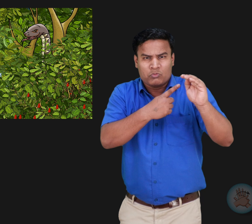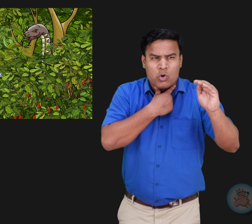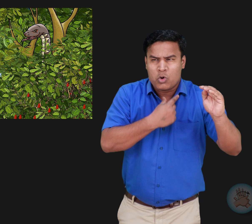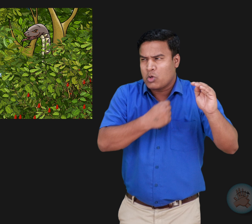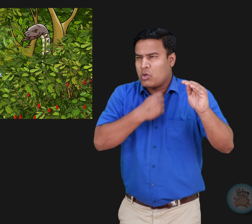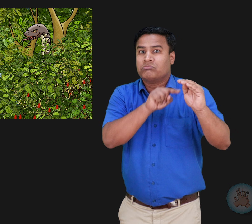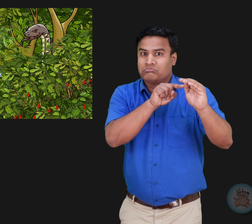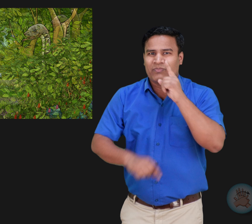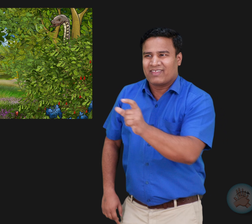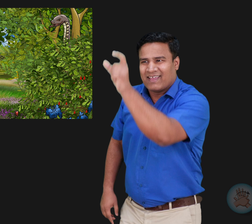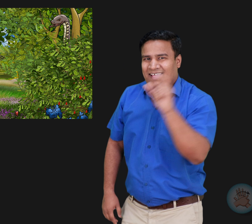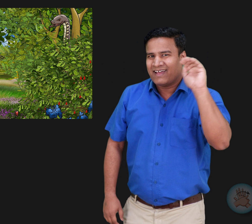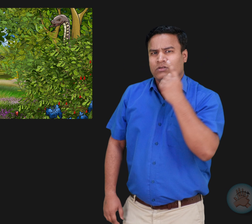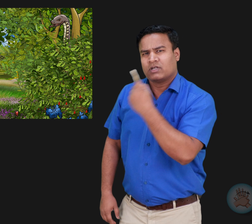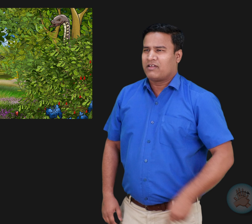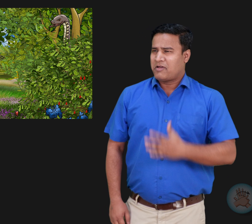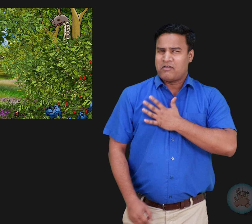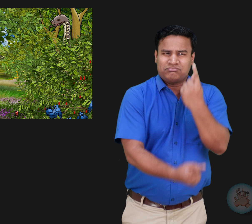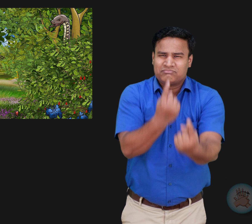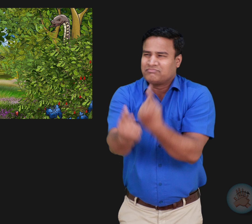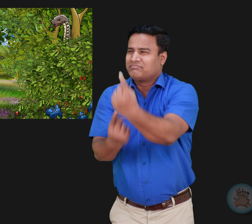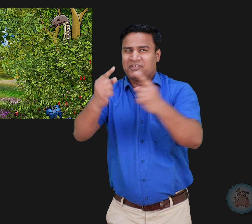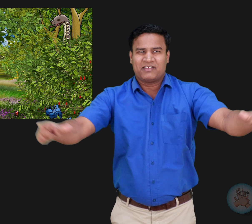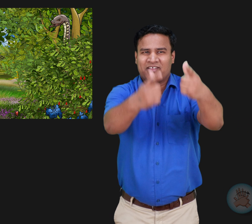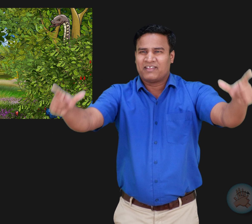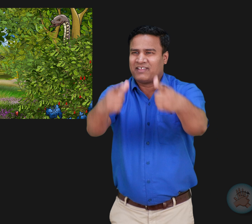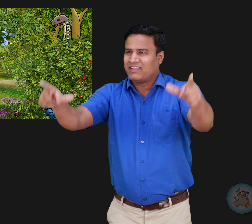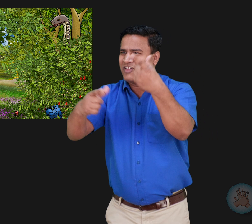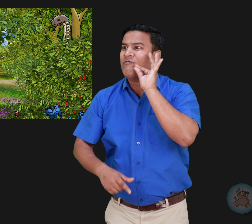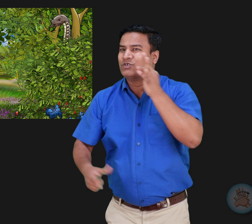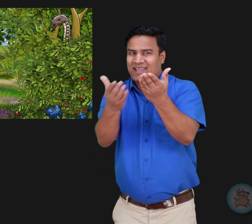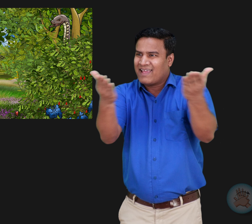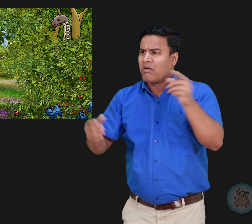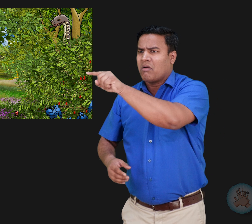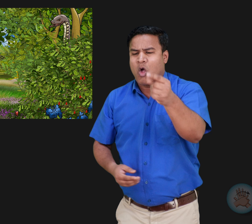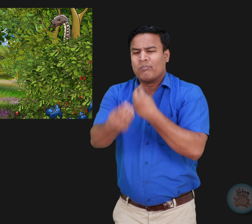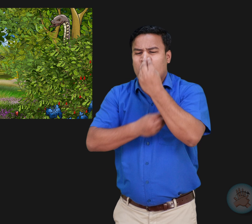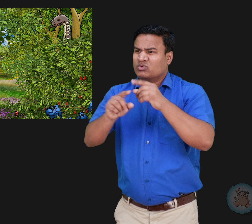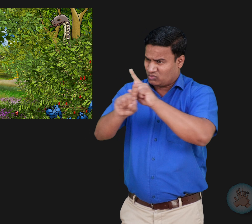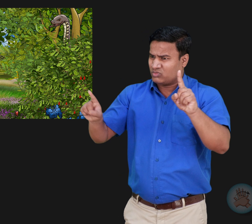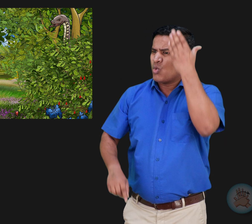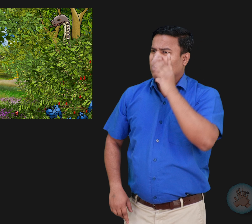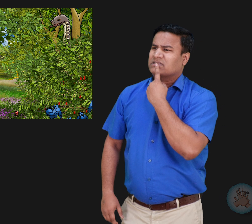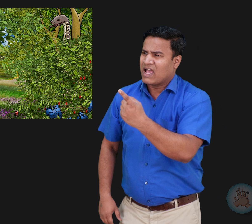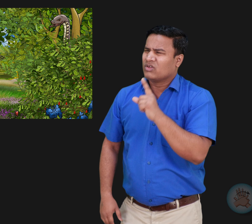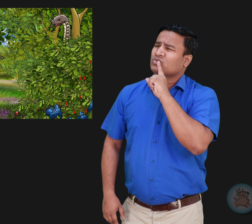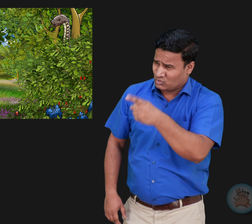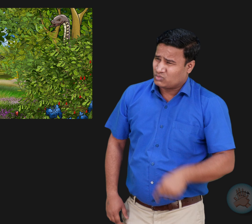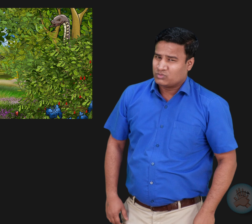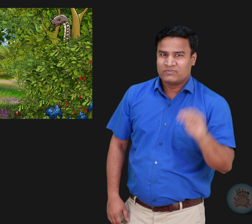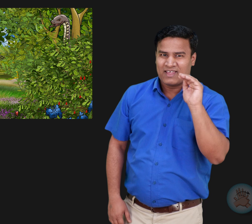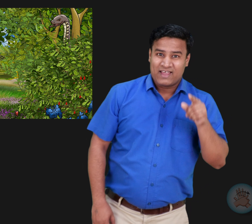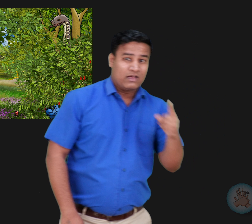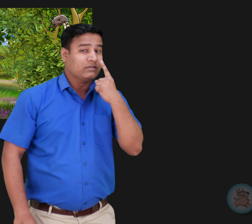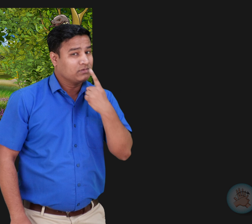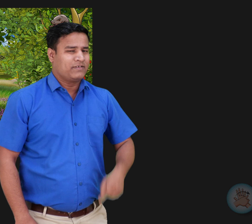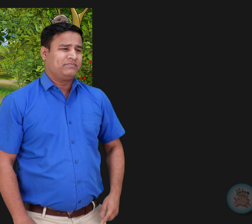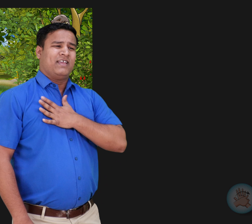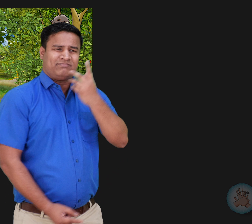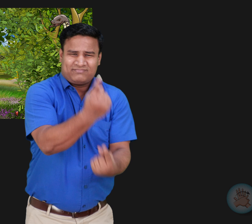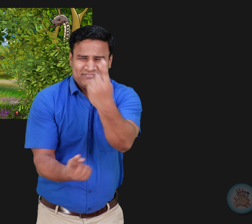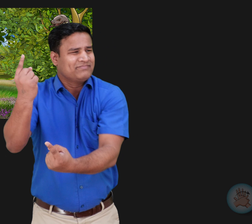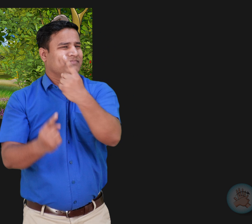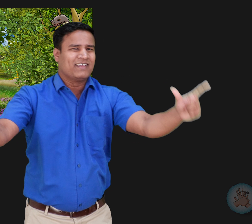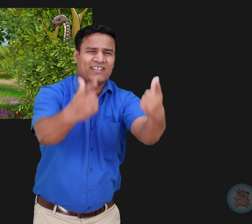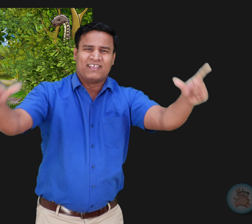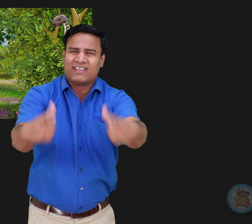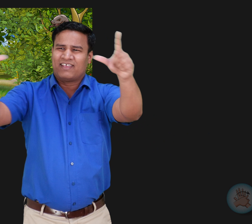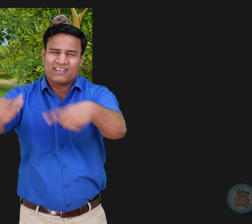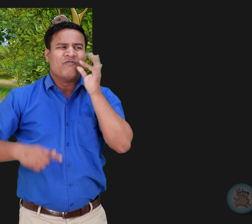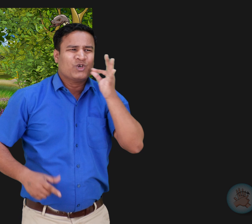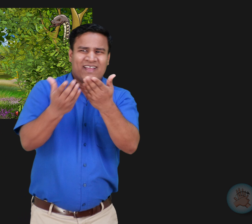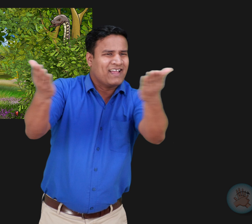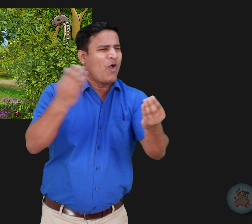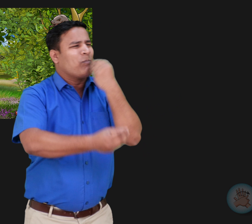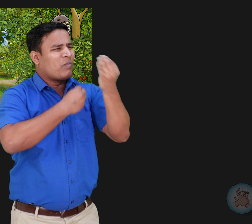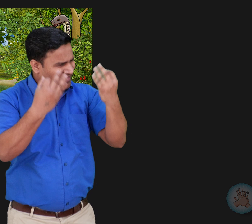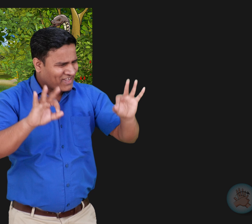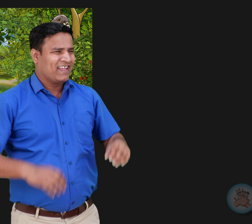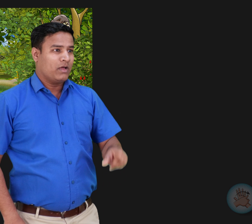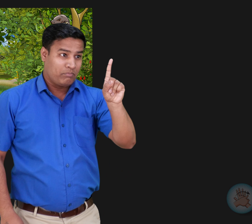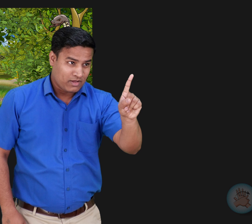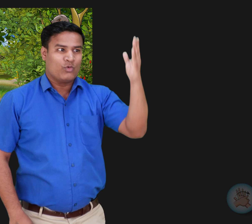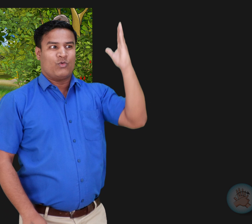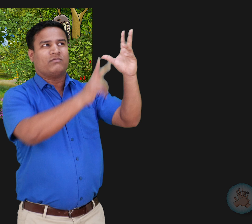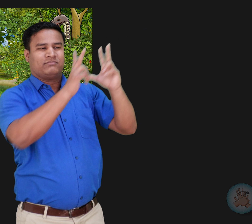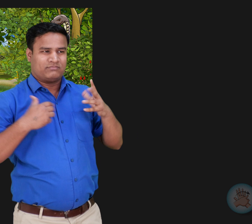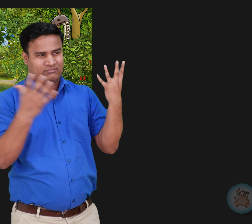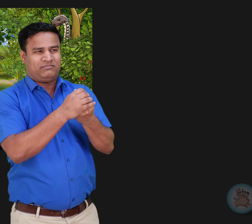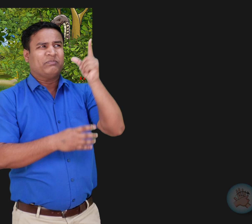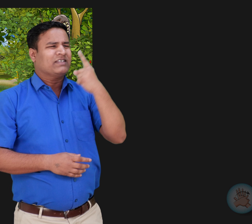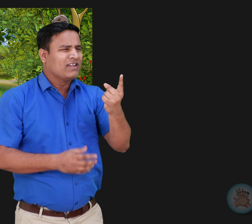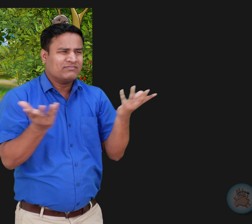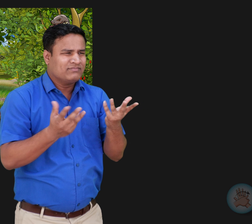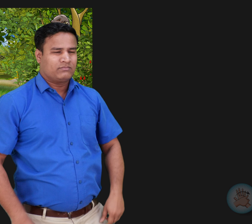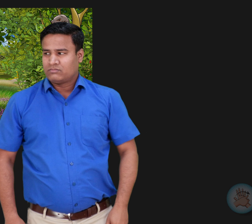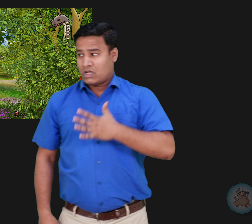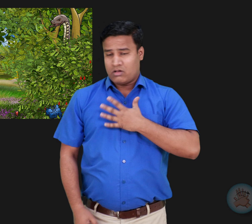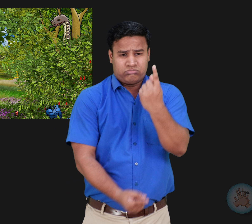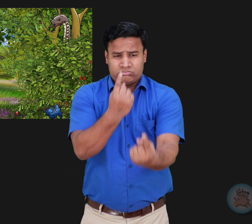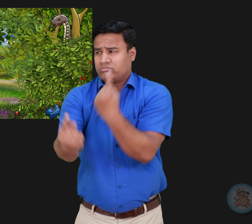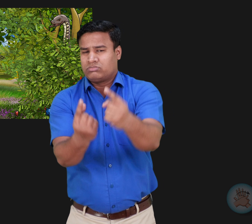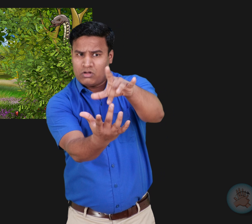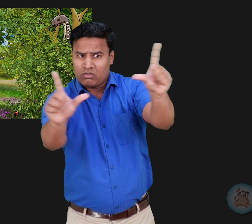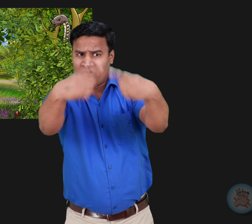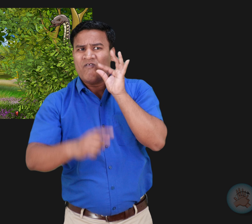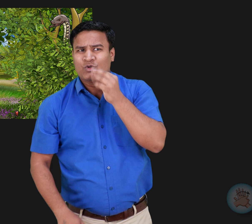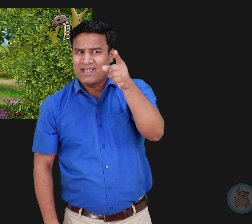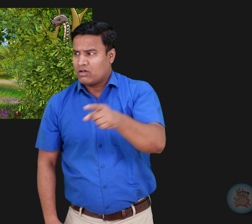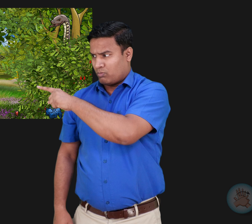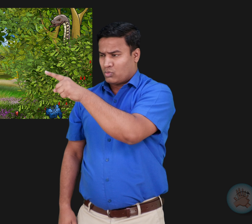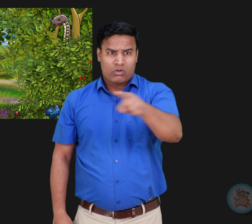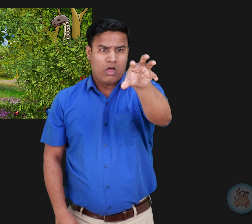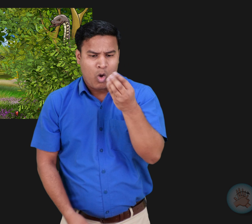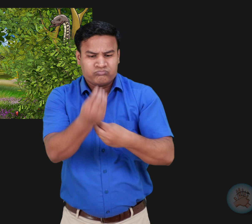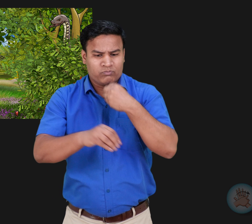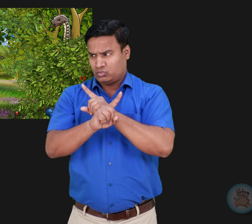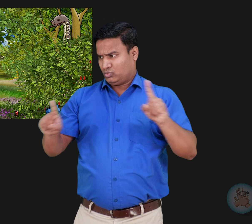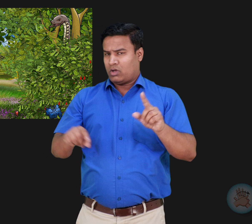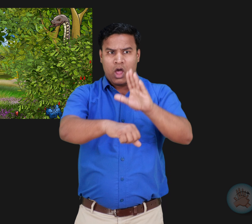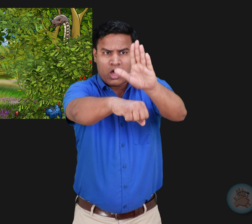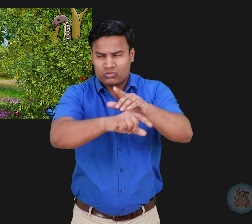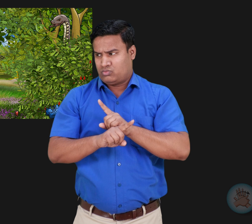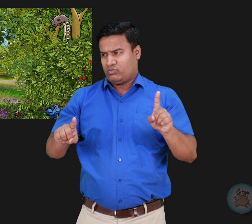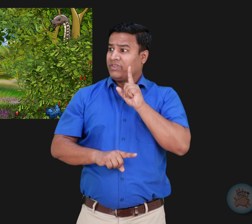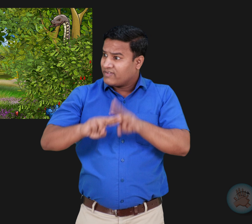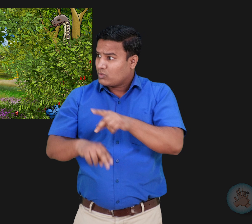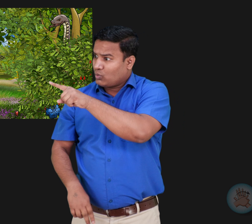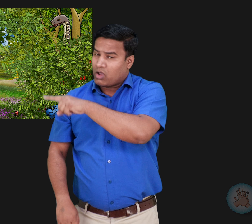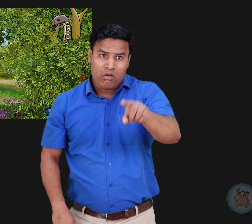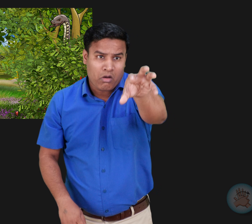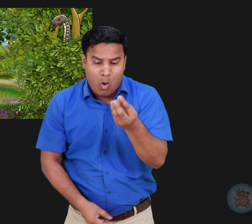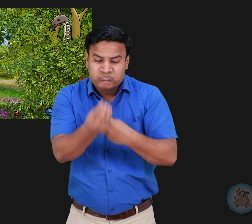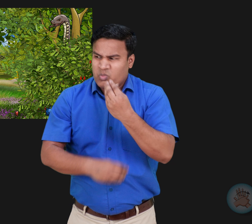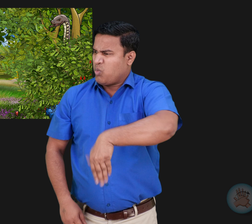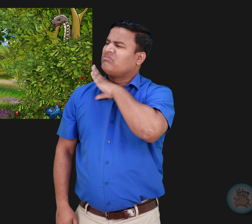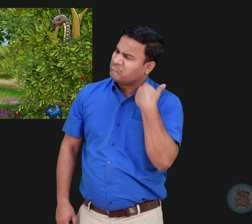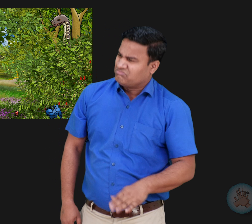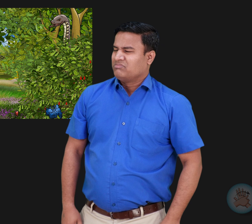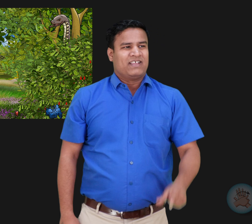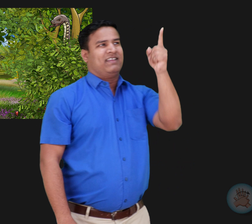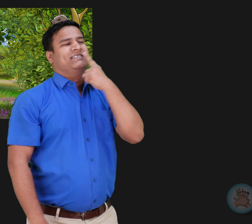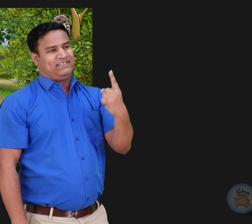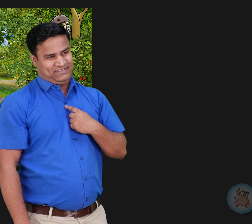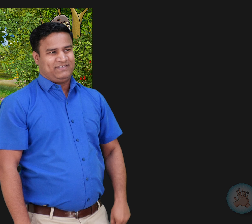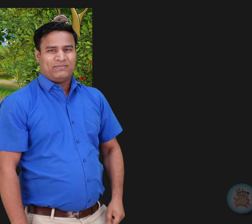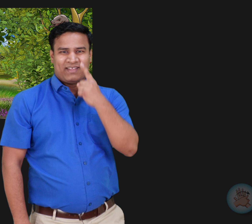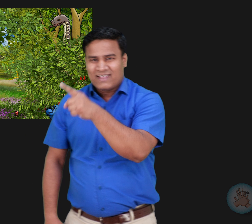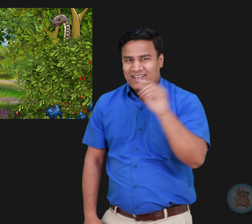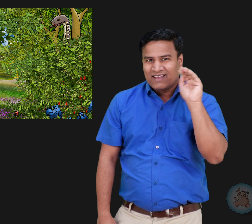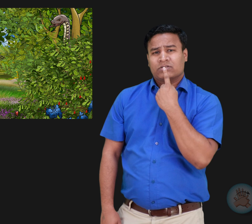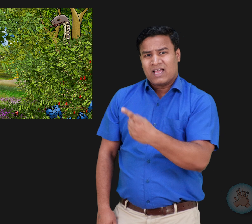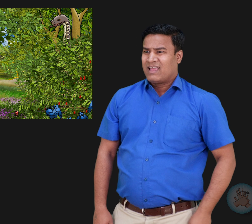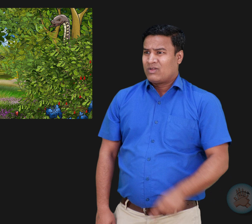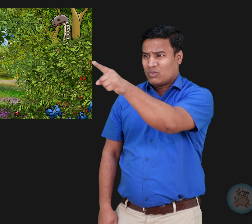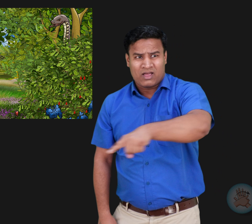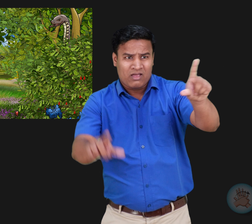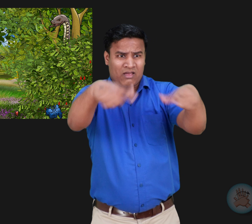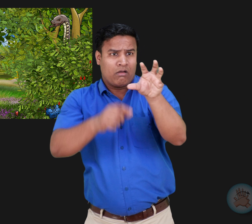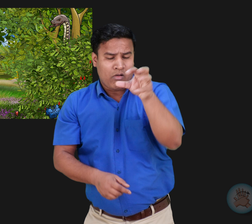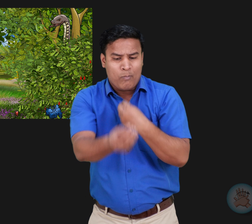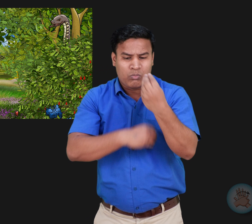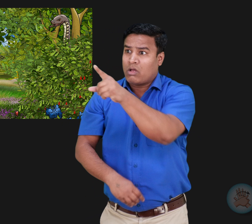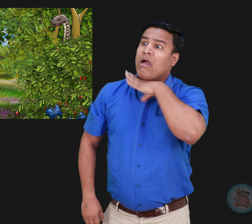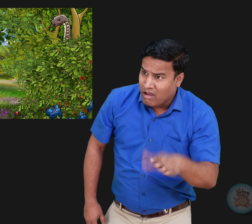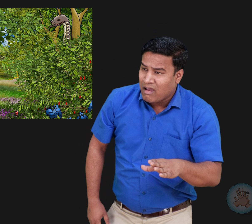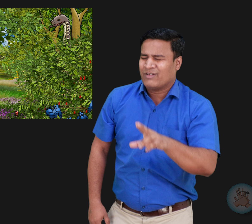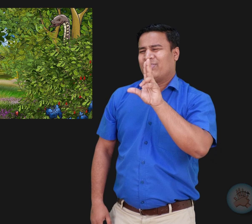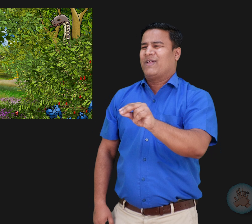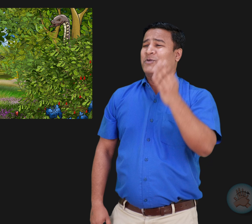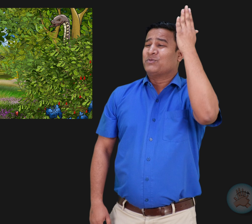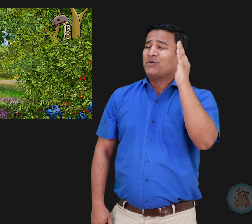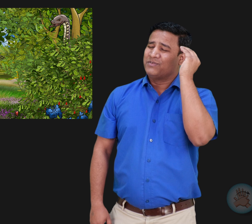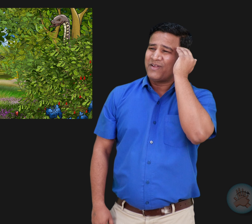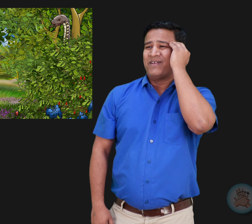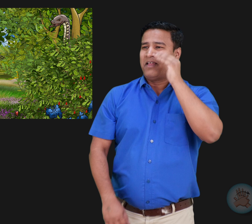And he said to the woman, “Did God really say, ‘You must not eat from any tree in the garden?’” The woman answered the serpent, “We may eat the fruit of the trees of the garden, but about the fruit of the tree in the middle of the garden, God has said, ‘You must not eat of it or touch it, or you will die.’” “You will not surely die,” the serpent told her.